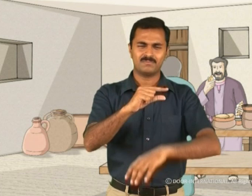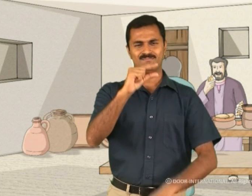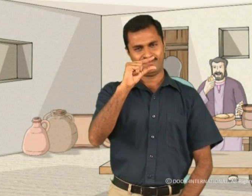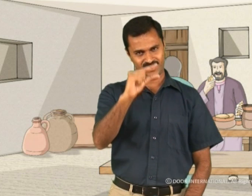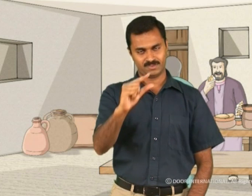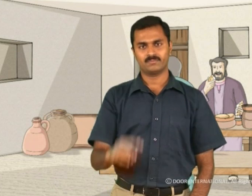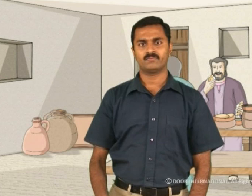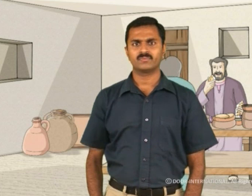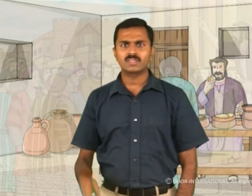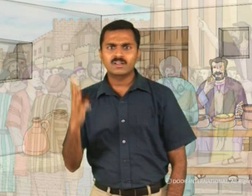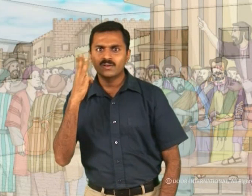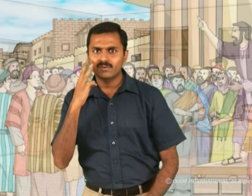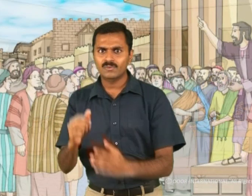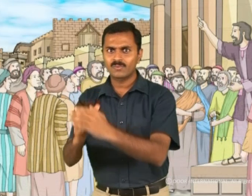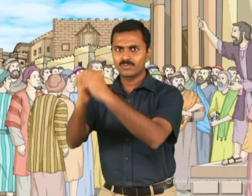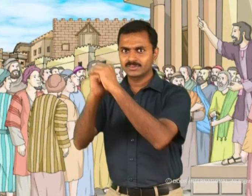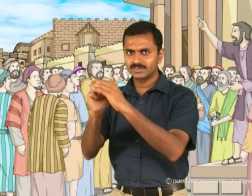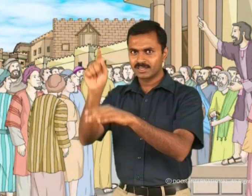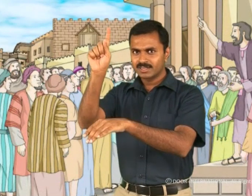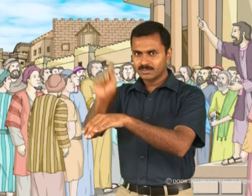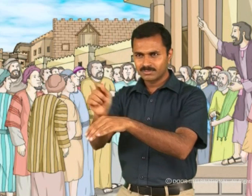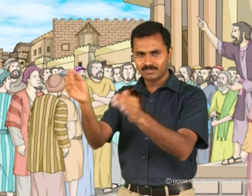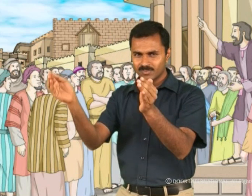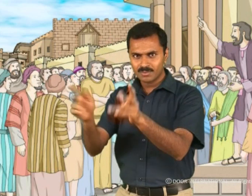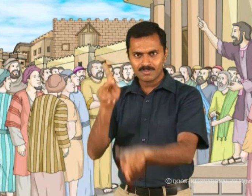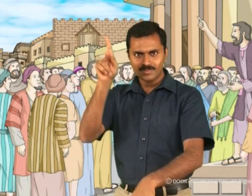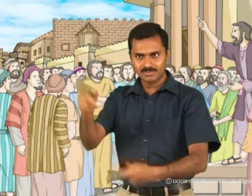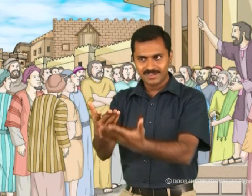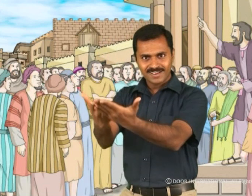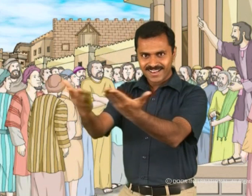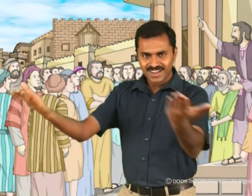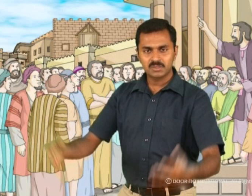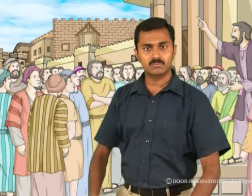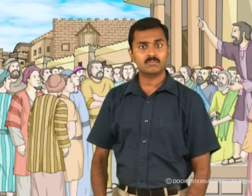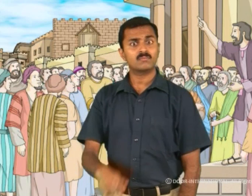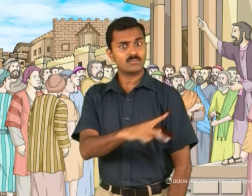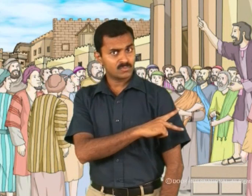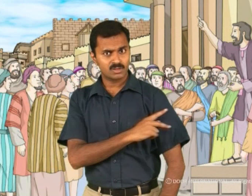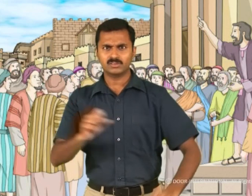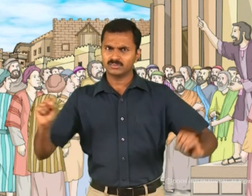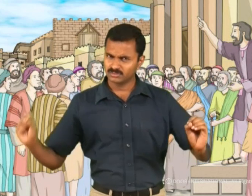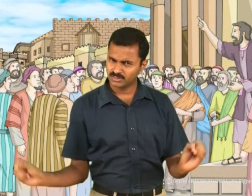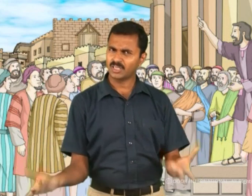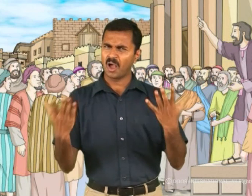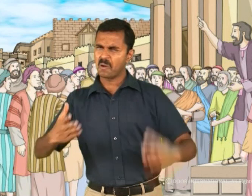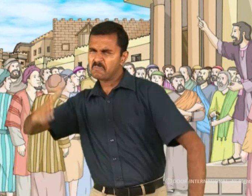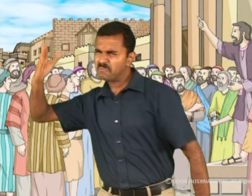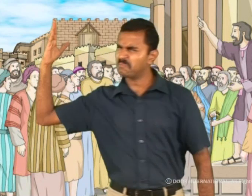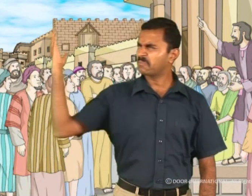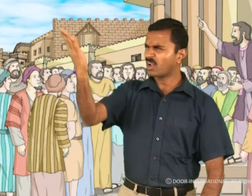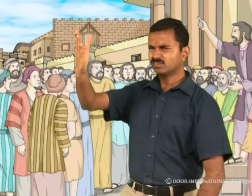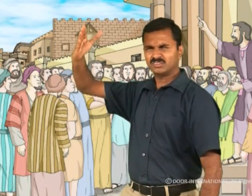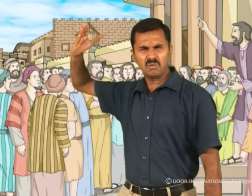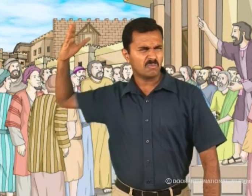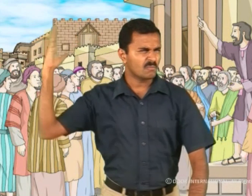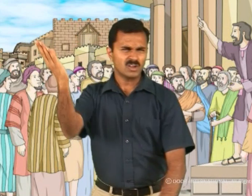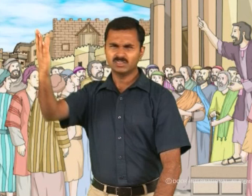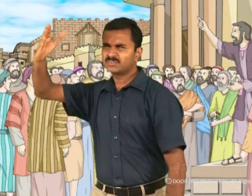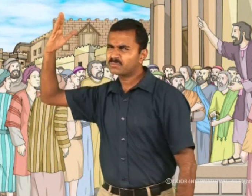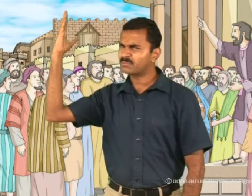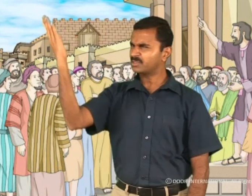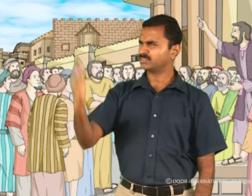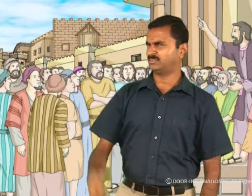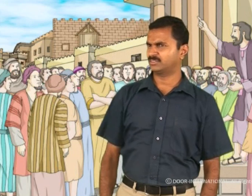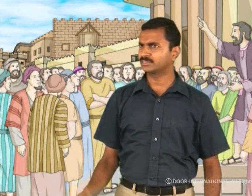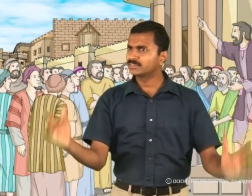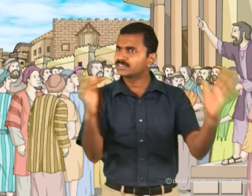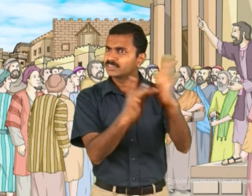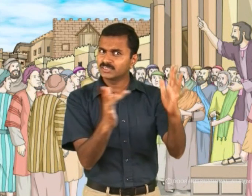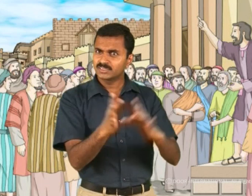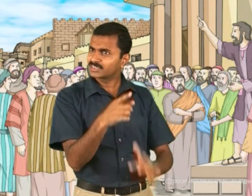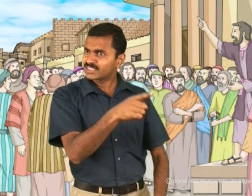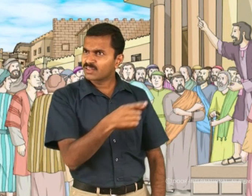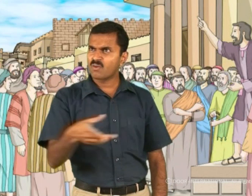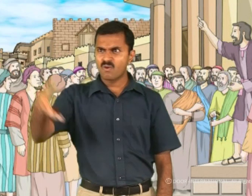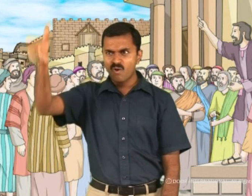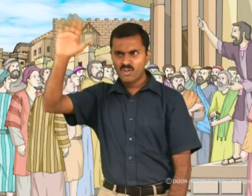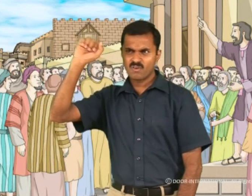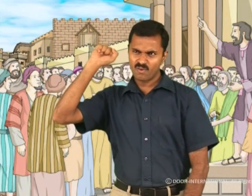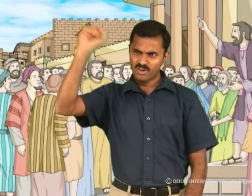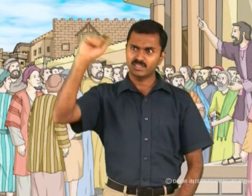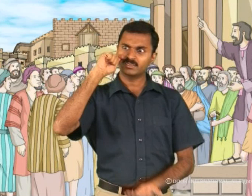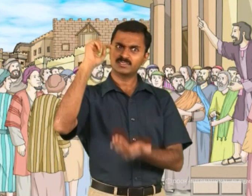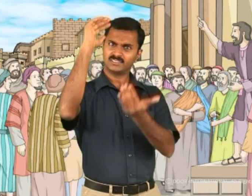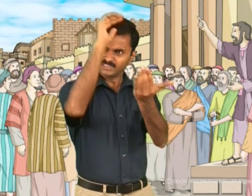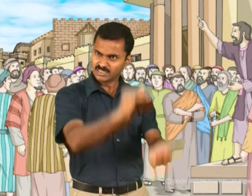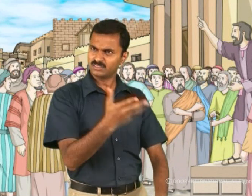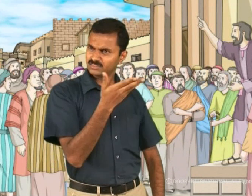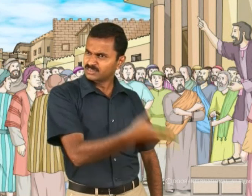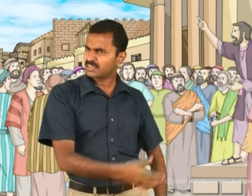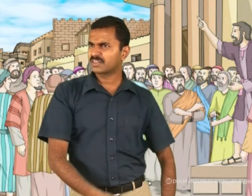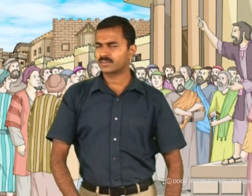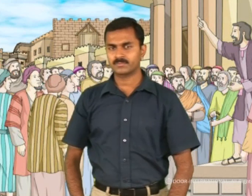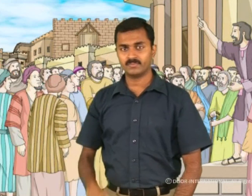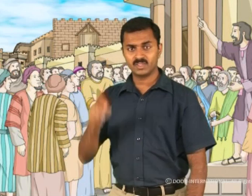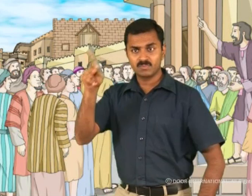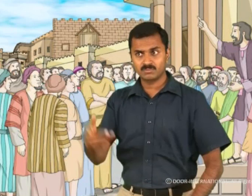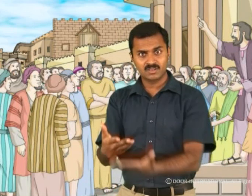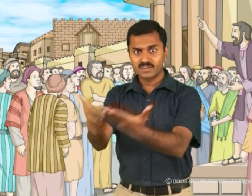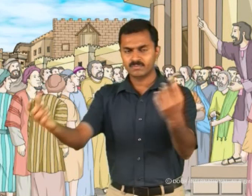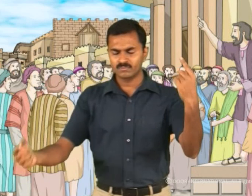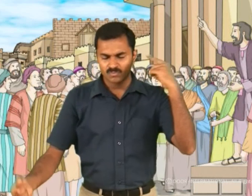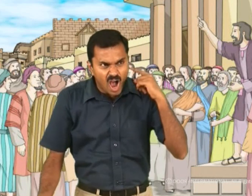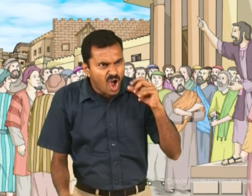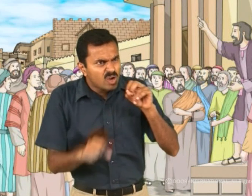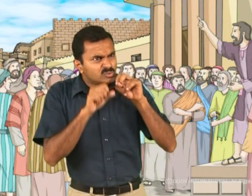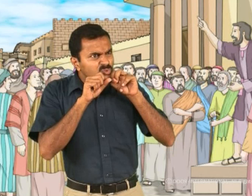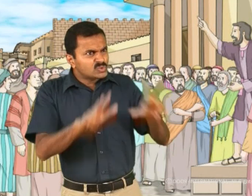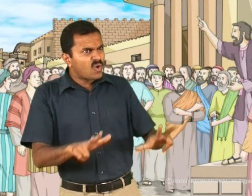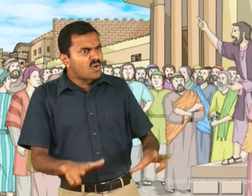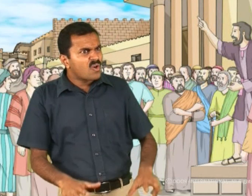Saul promptly began to proclaim Jesus in the synagogues, declaring, “He is the Son of God.”